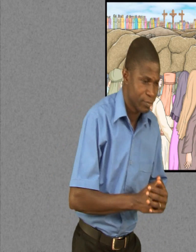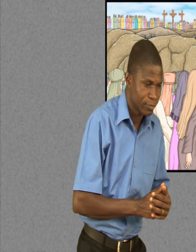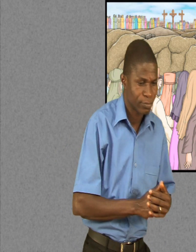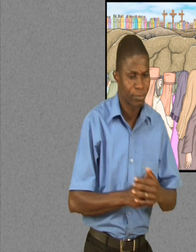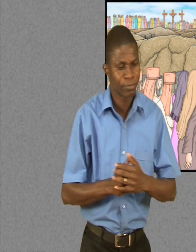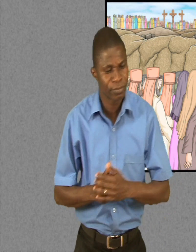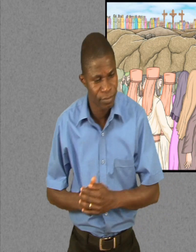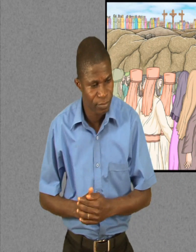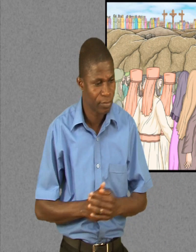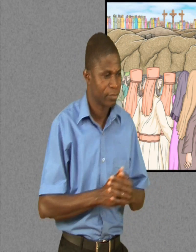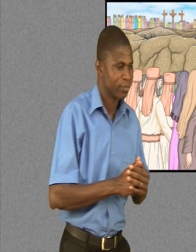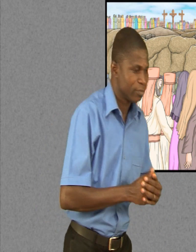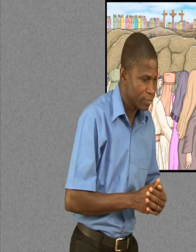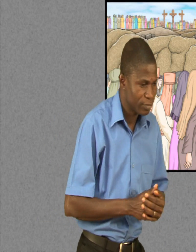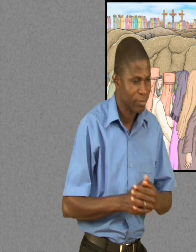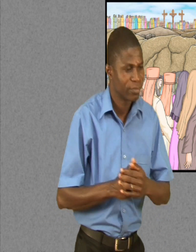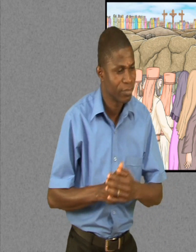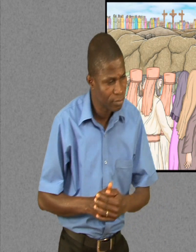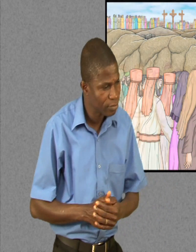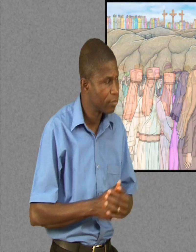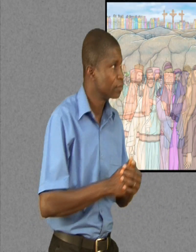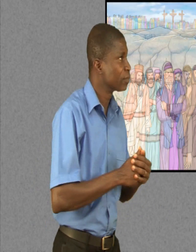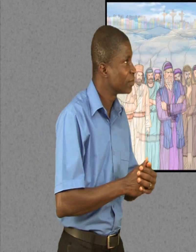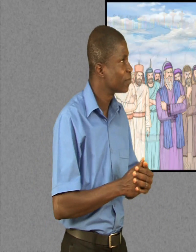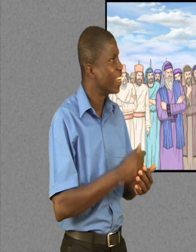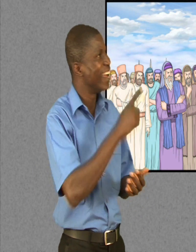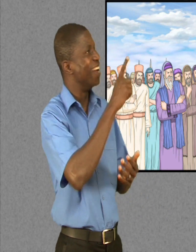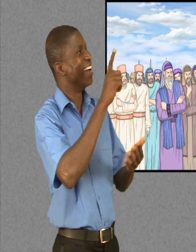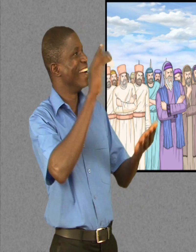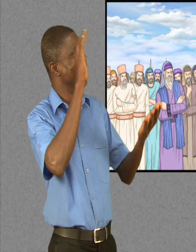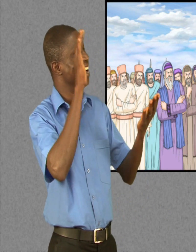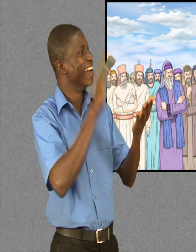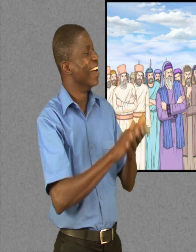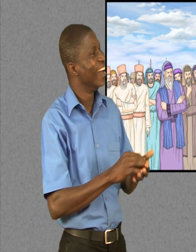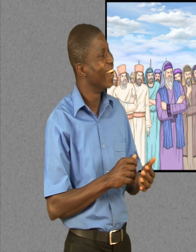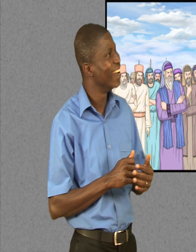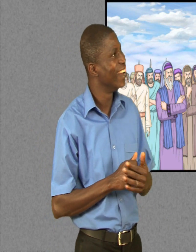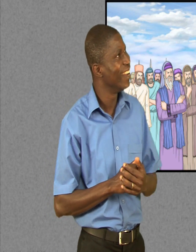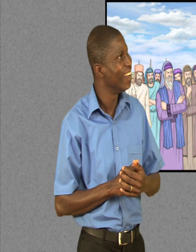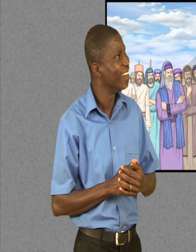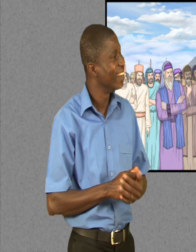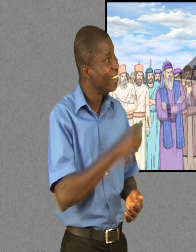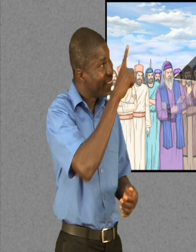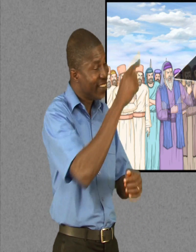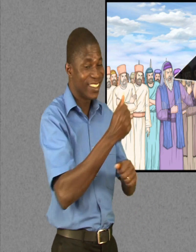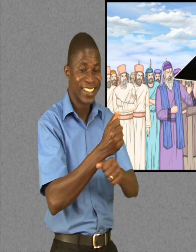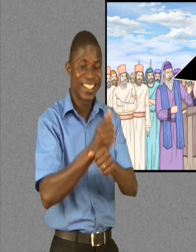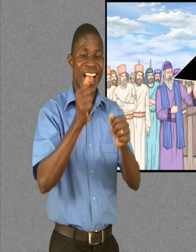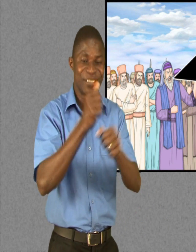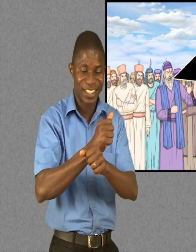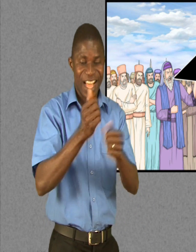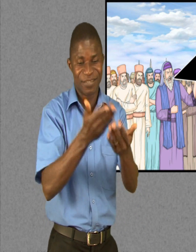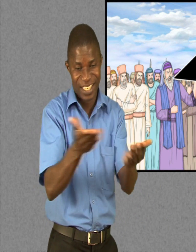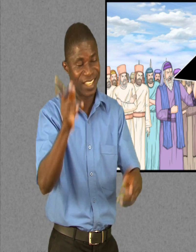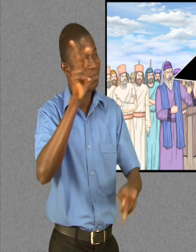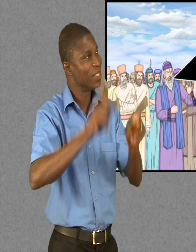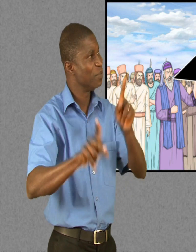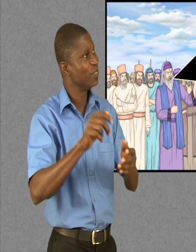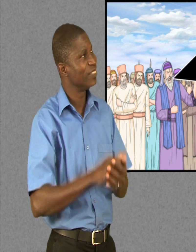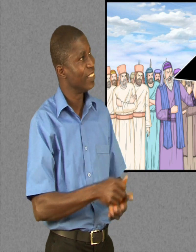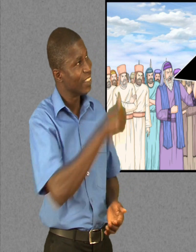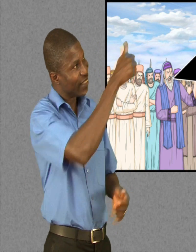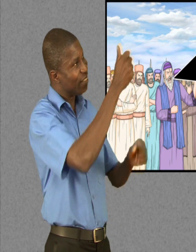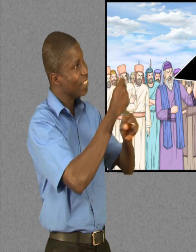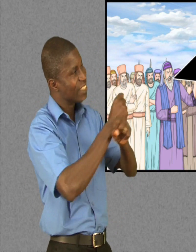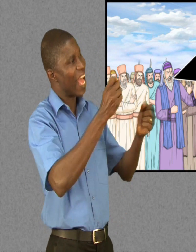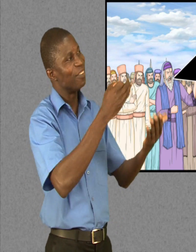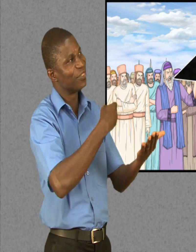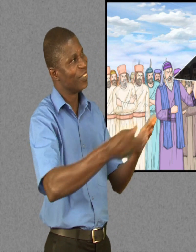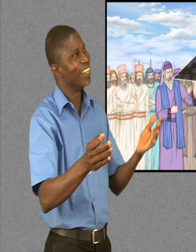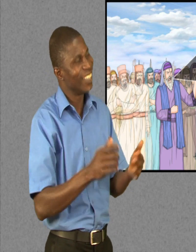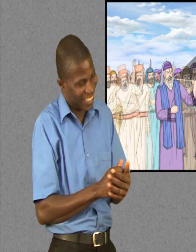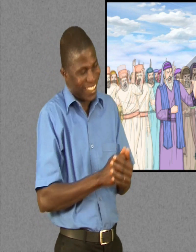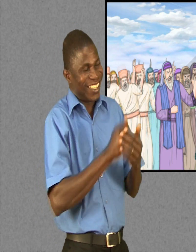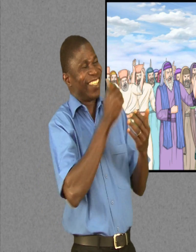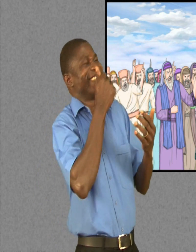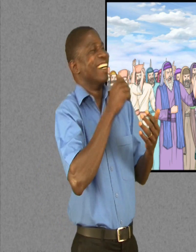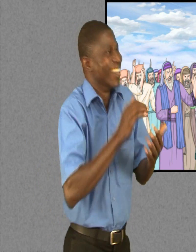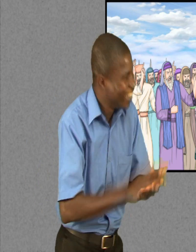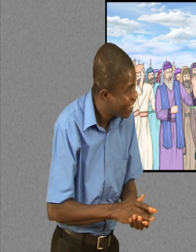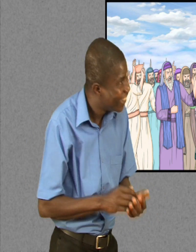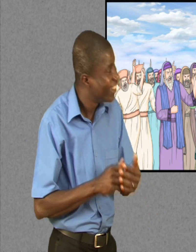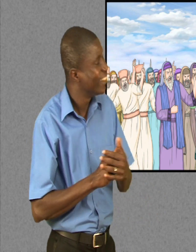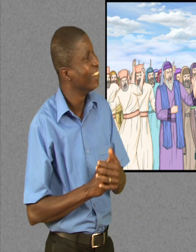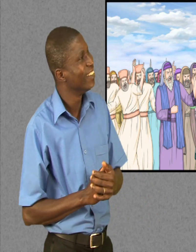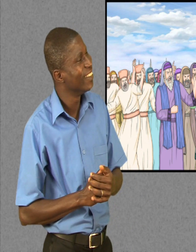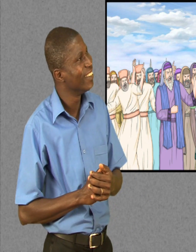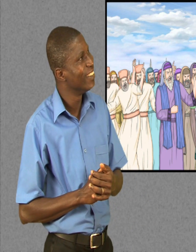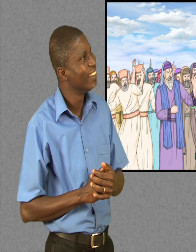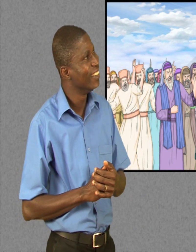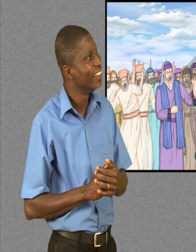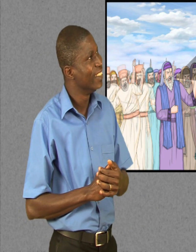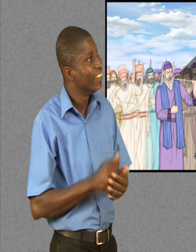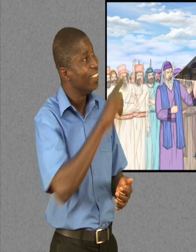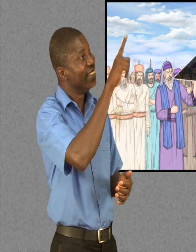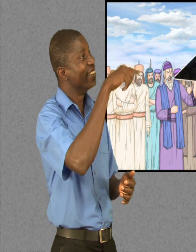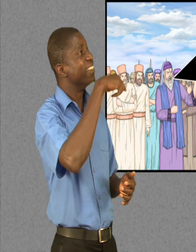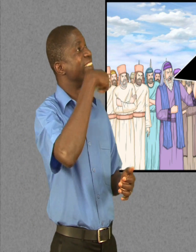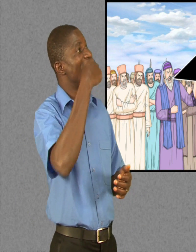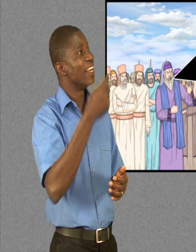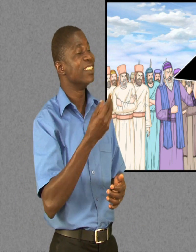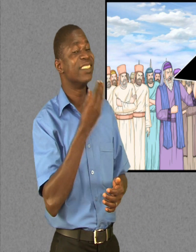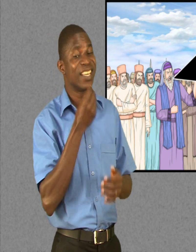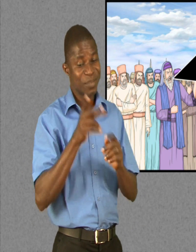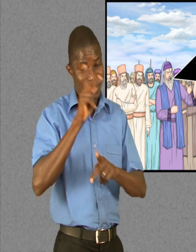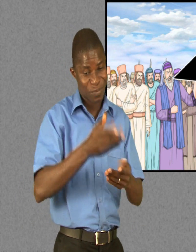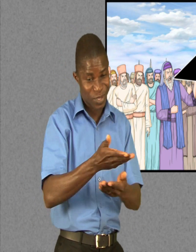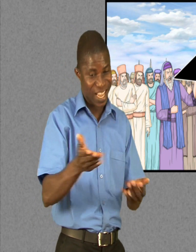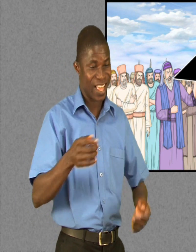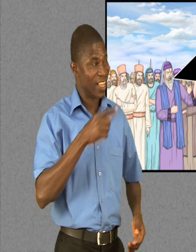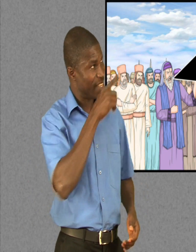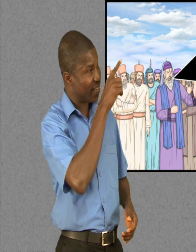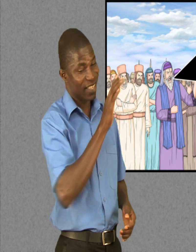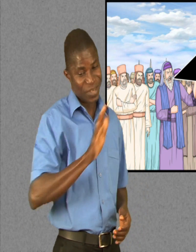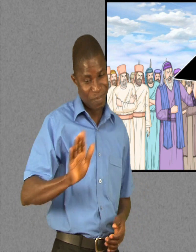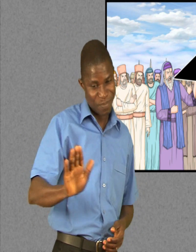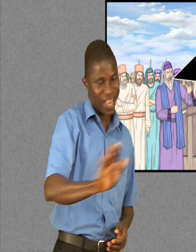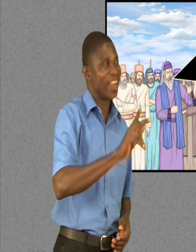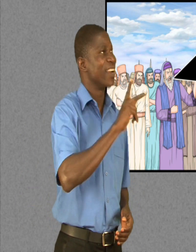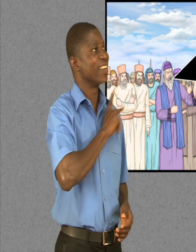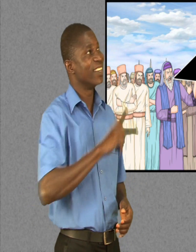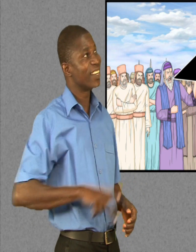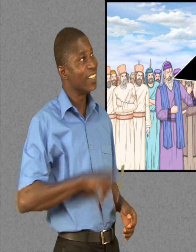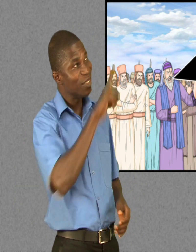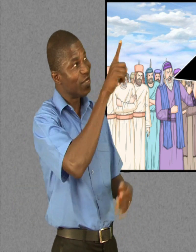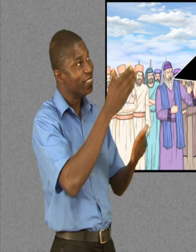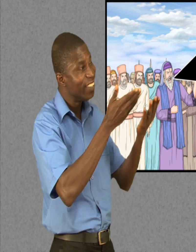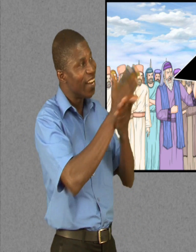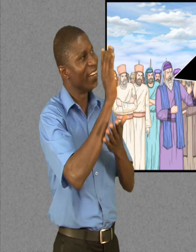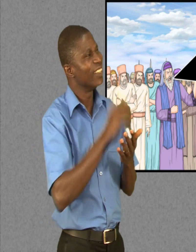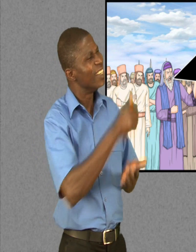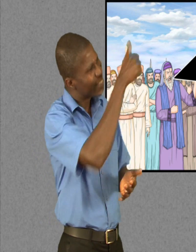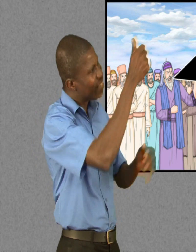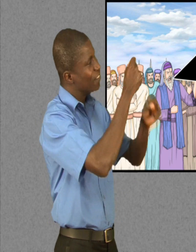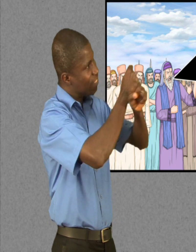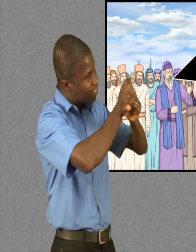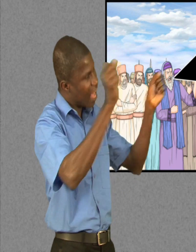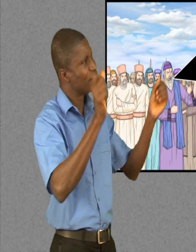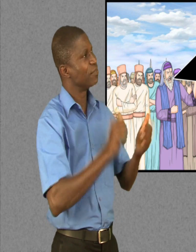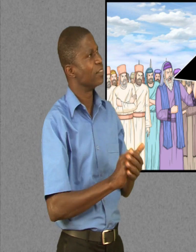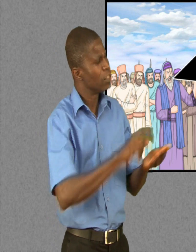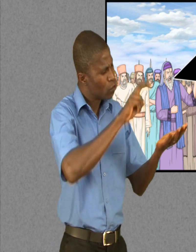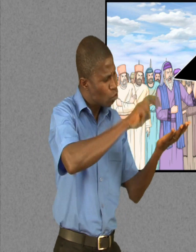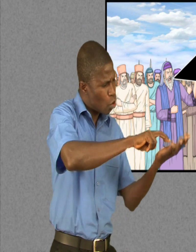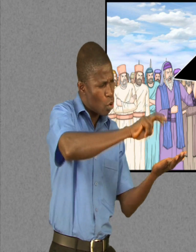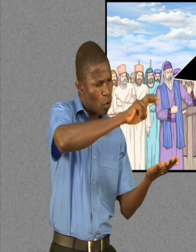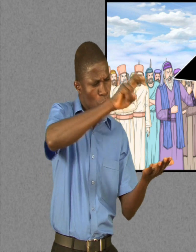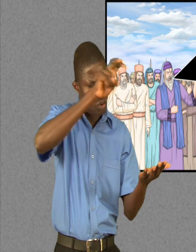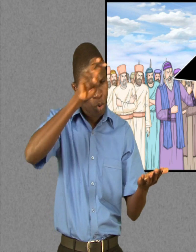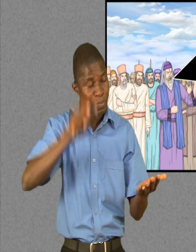In the same way, the chief priests, scribes, and elders mocked Him, saying, “He saved others, but He cannot save Himself. He is the King of Israel!